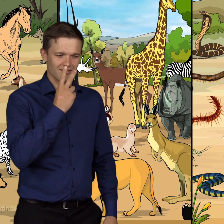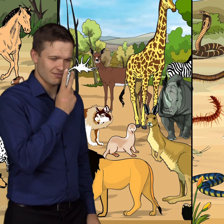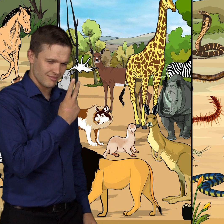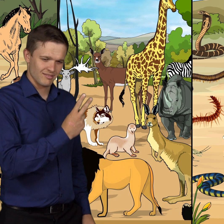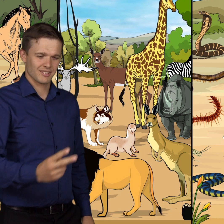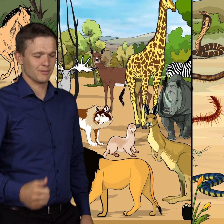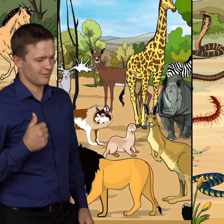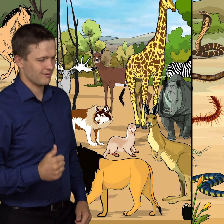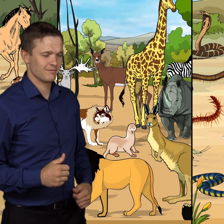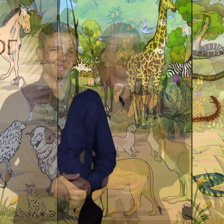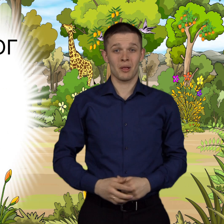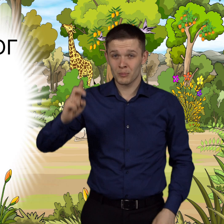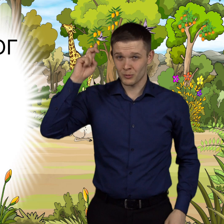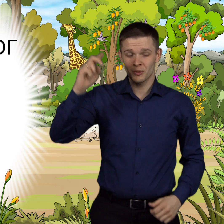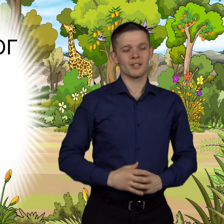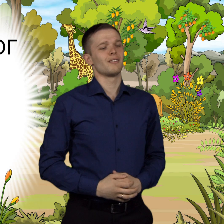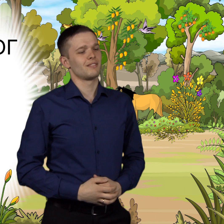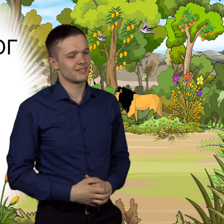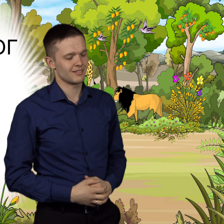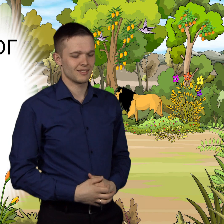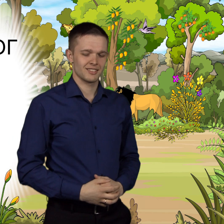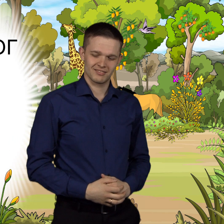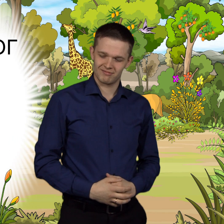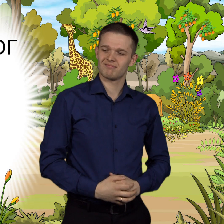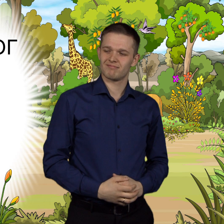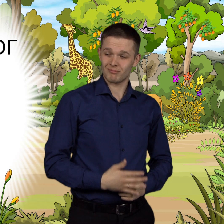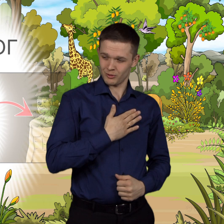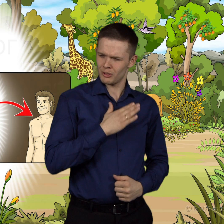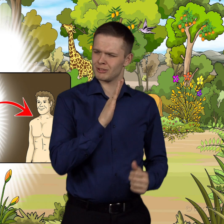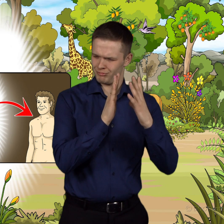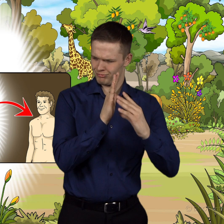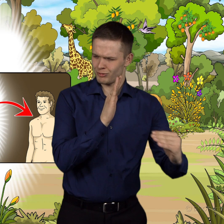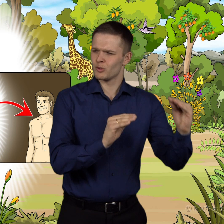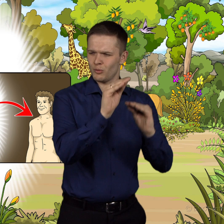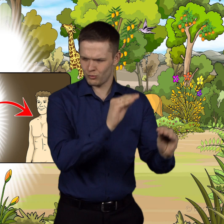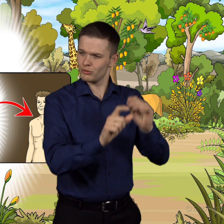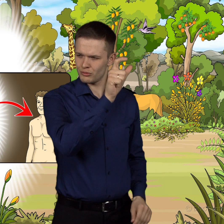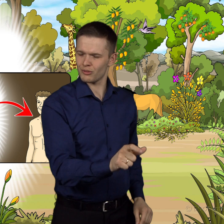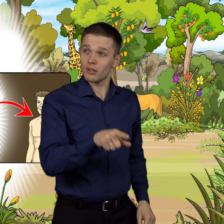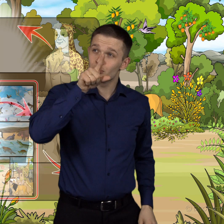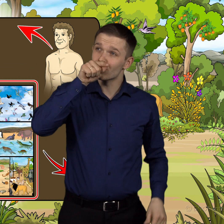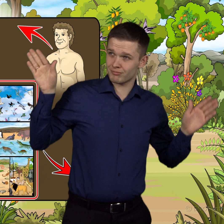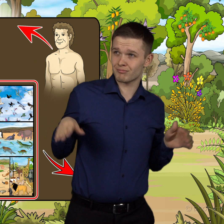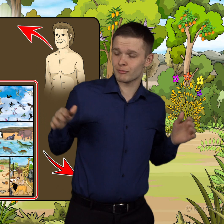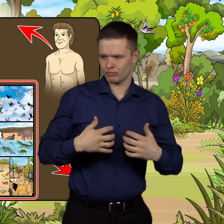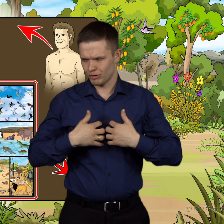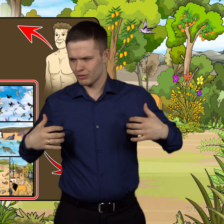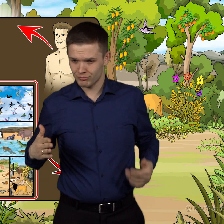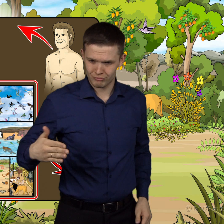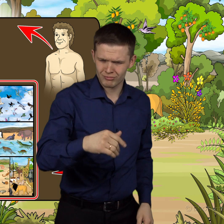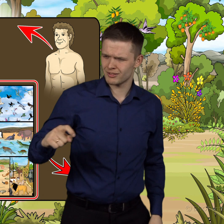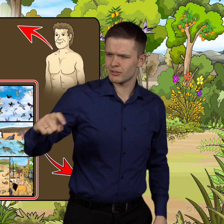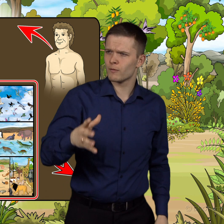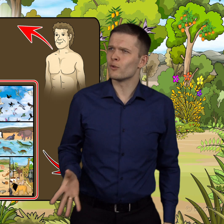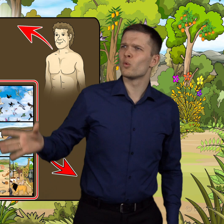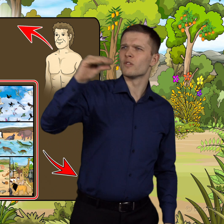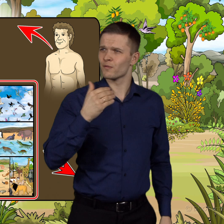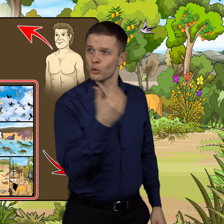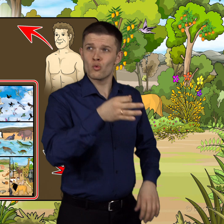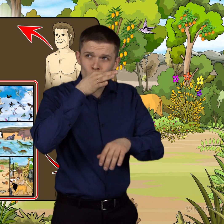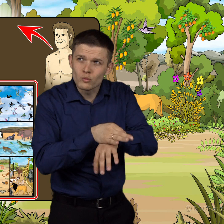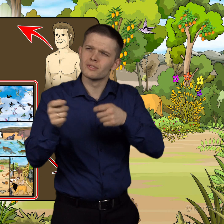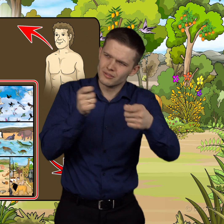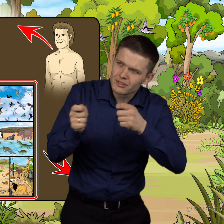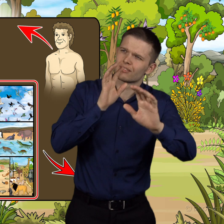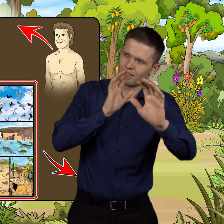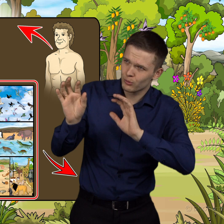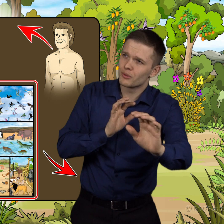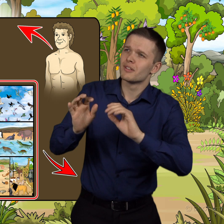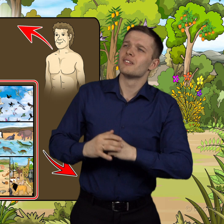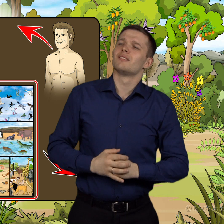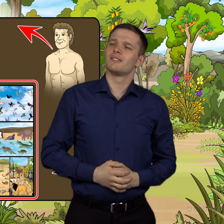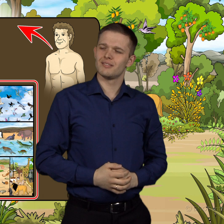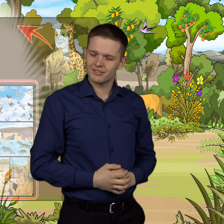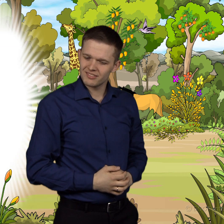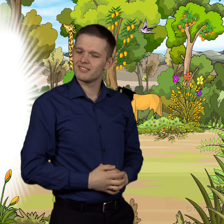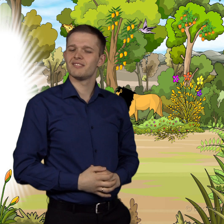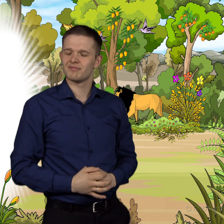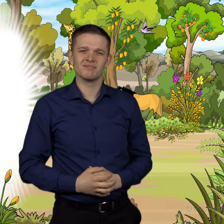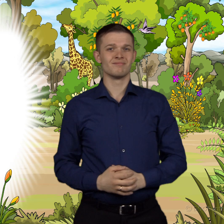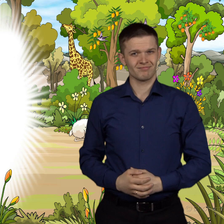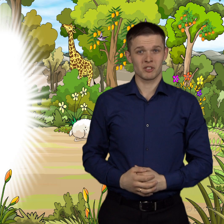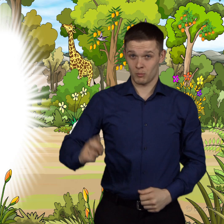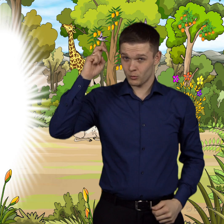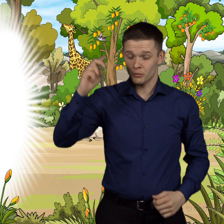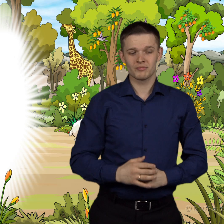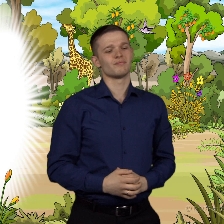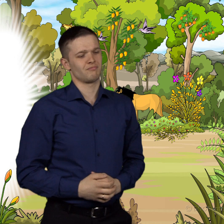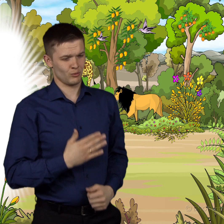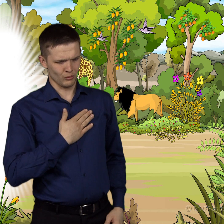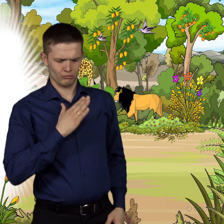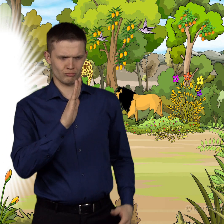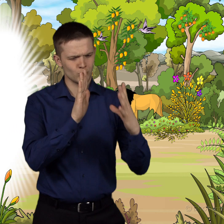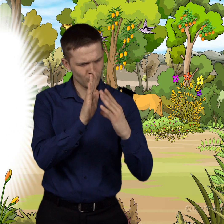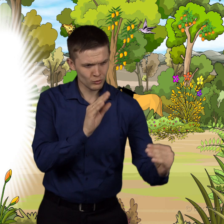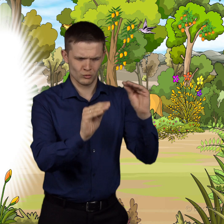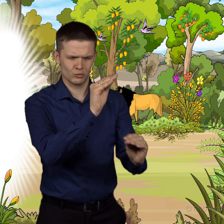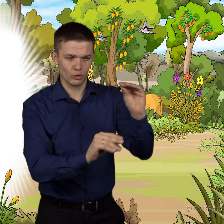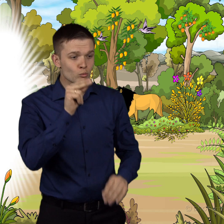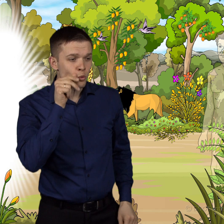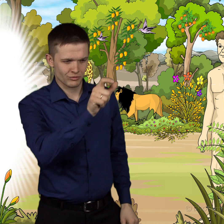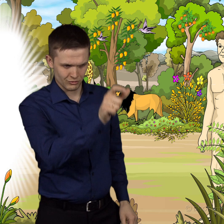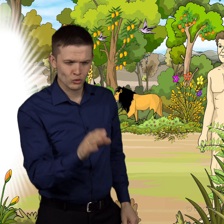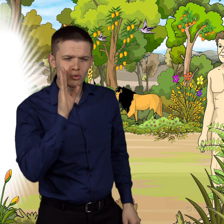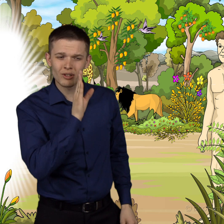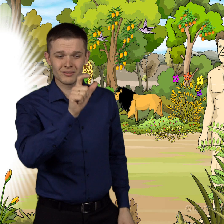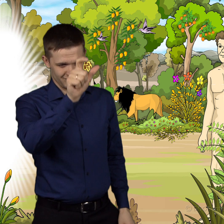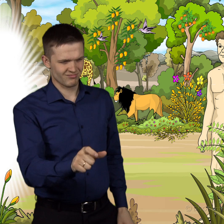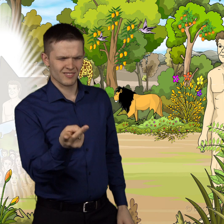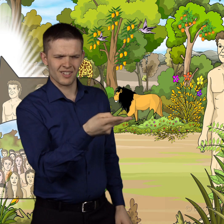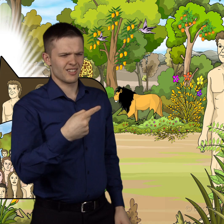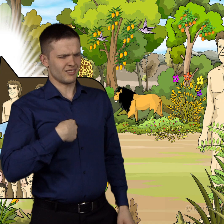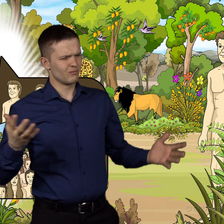Then God said, “Let Us make man in Our image, after Our likeness, to rule over the fish of the sea and the birds of the air, over the livestock, and over all the earth itself and every creature that crawls upon it.” So God created man in His own image; in the image of God He created him; male and female He created them.